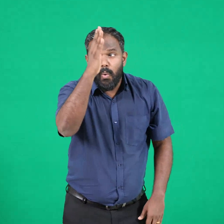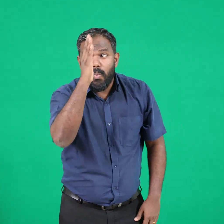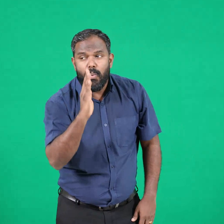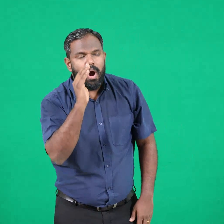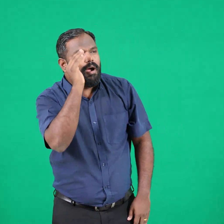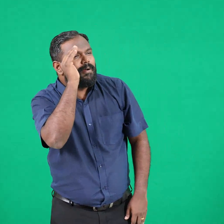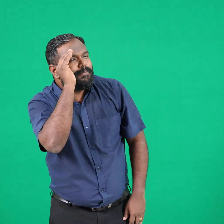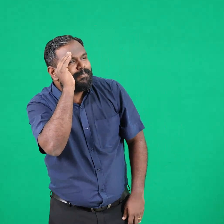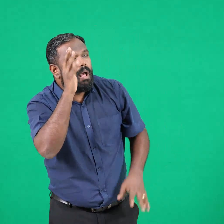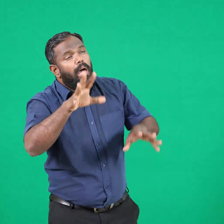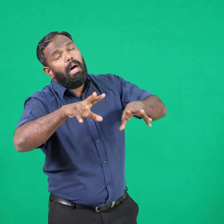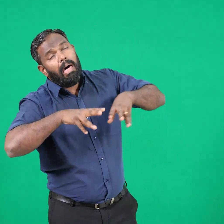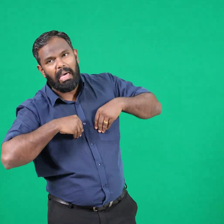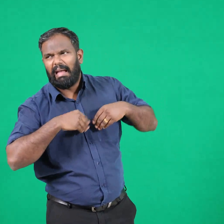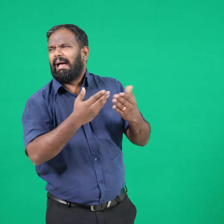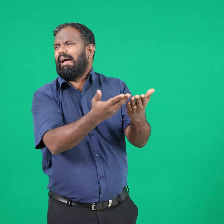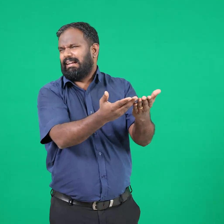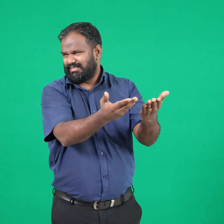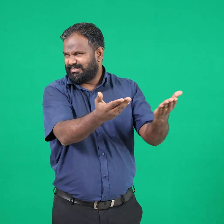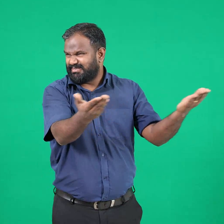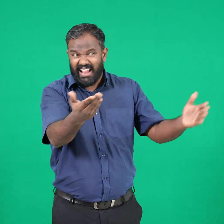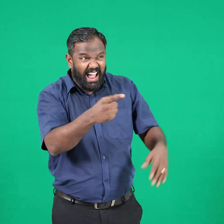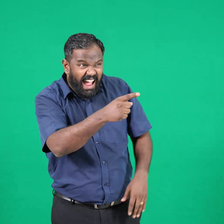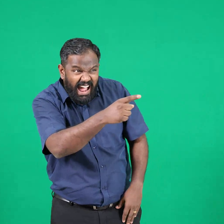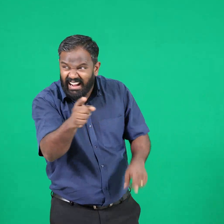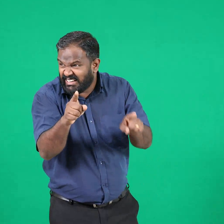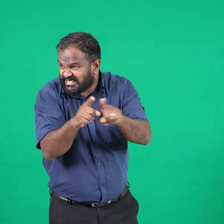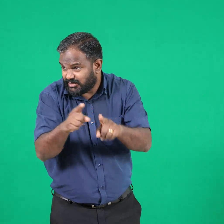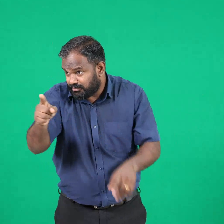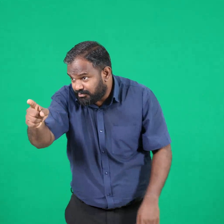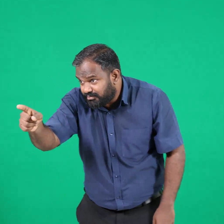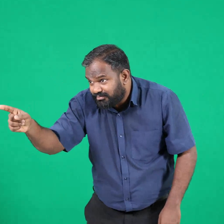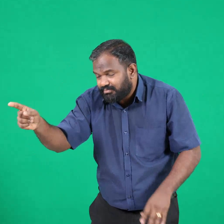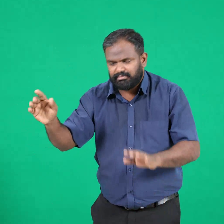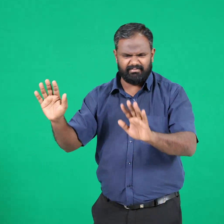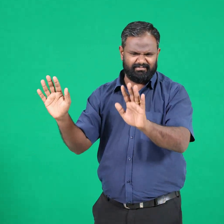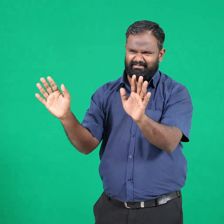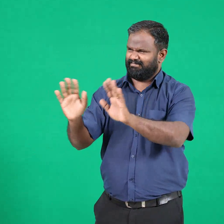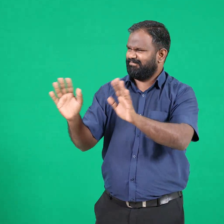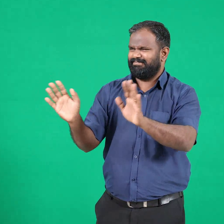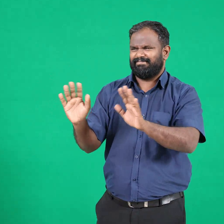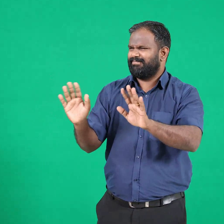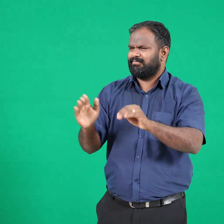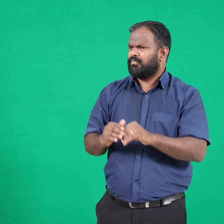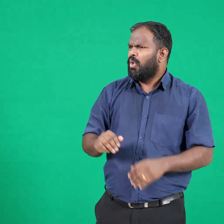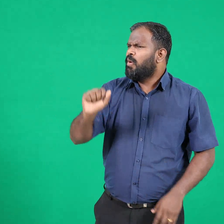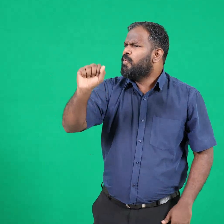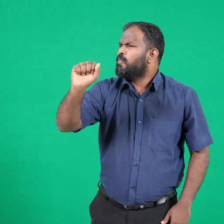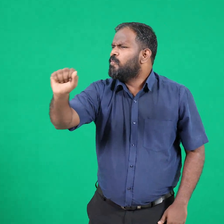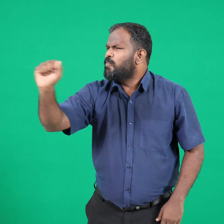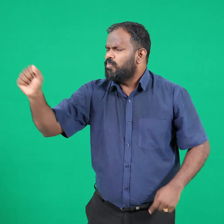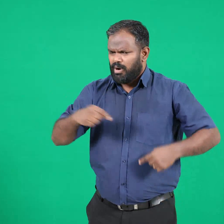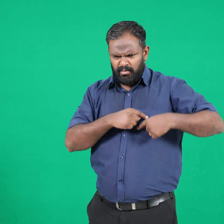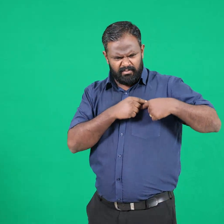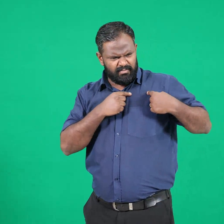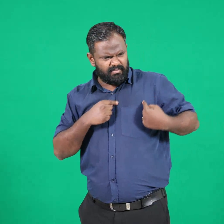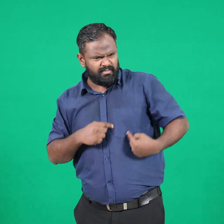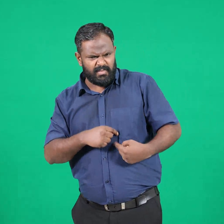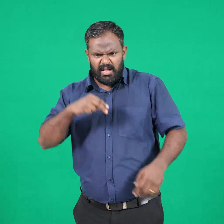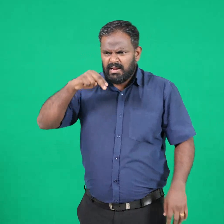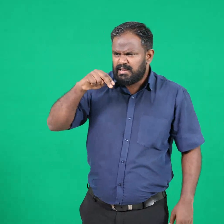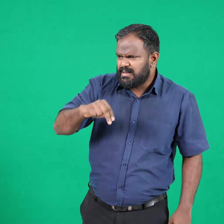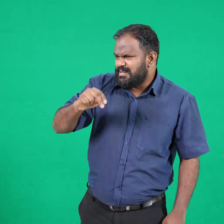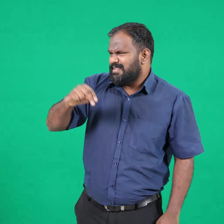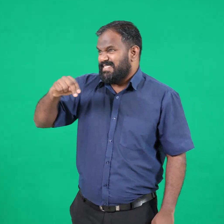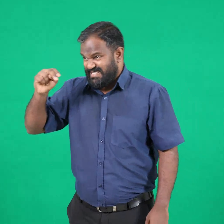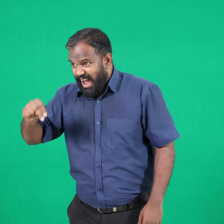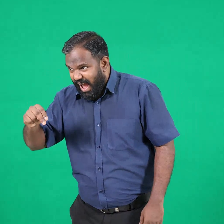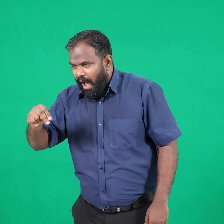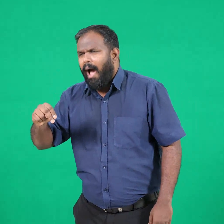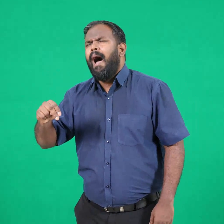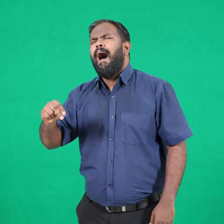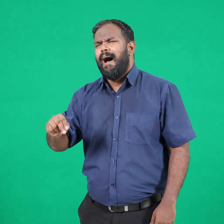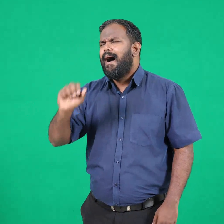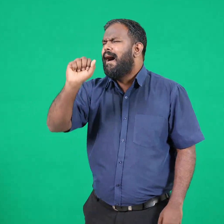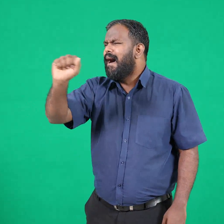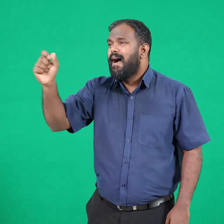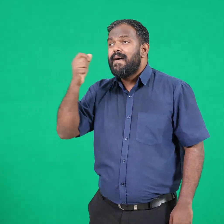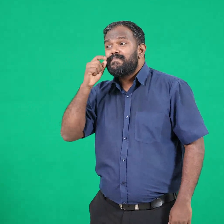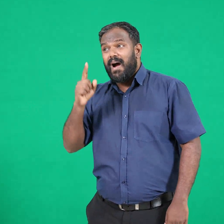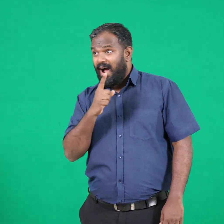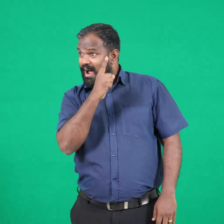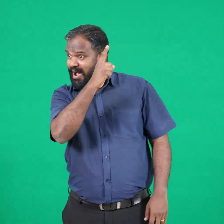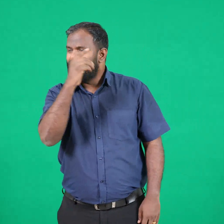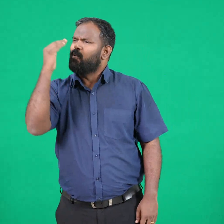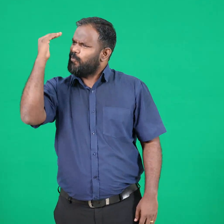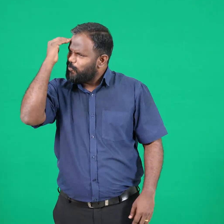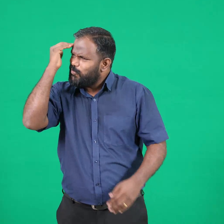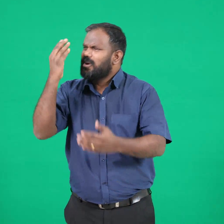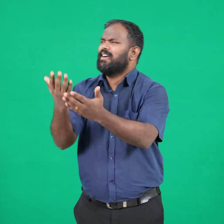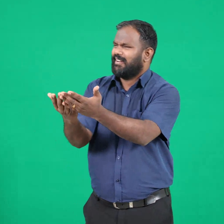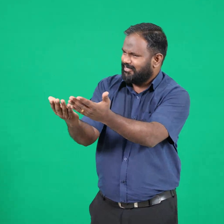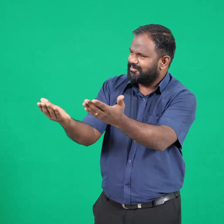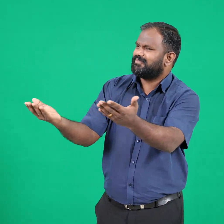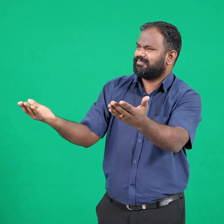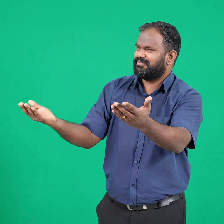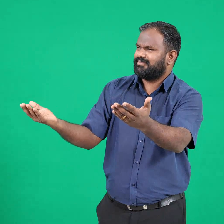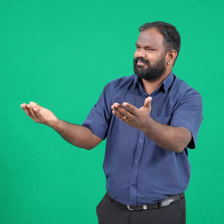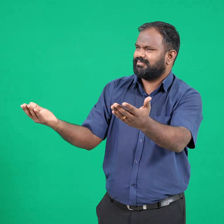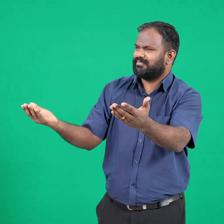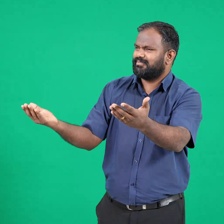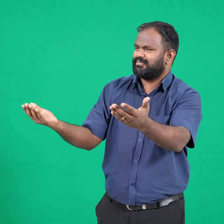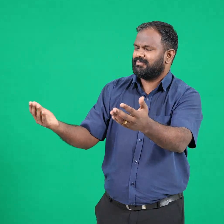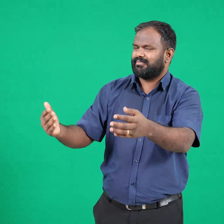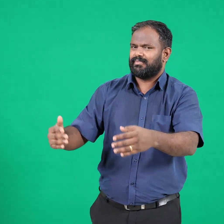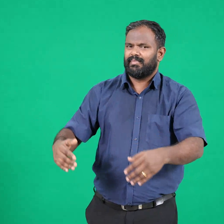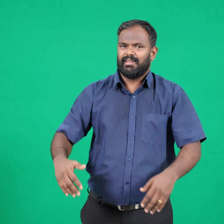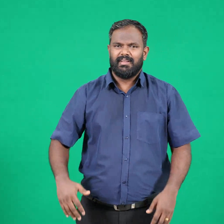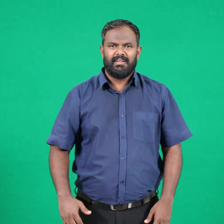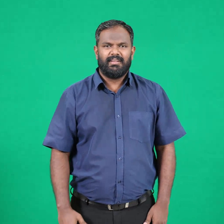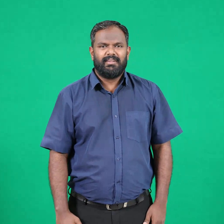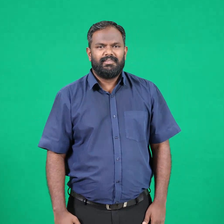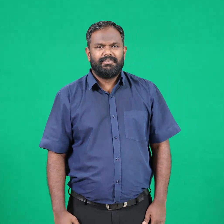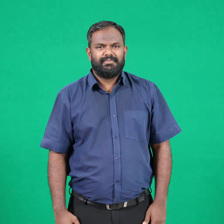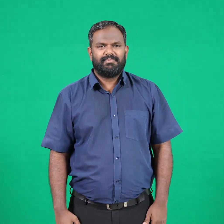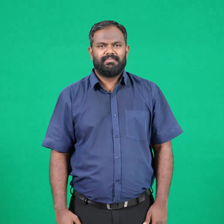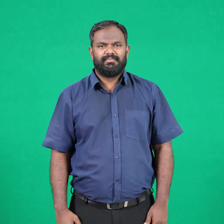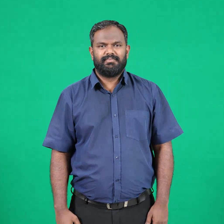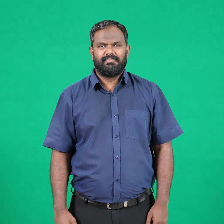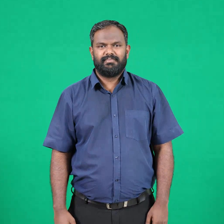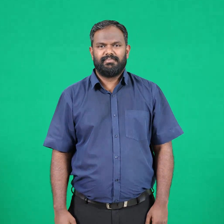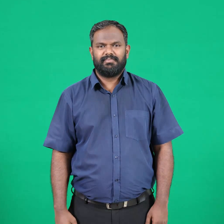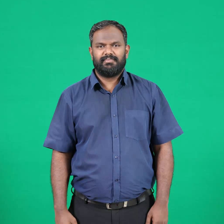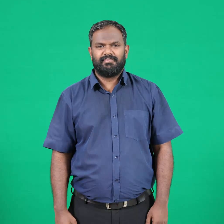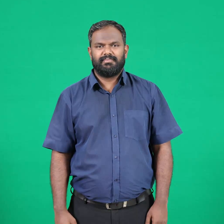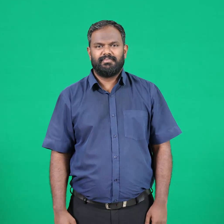Do not be like them, for your Father knows what you need before you ask Him.